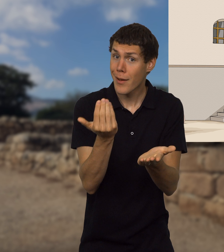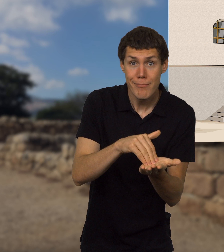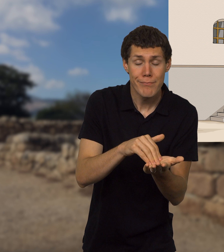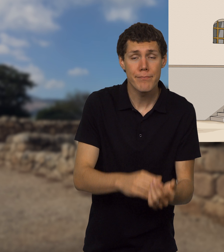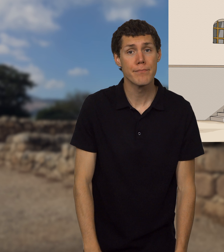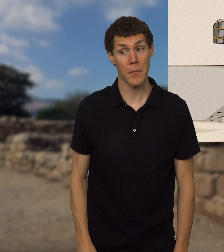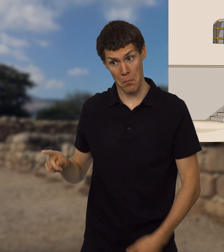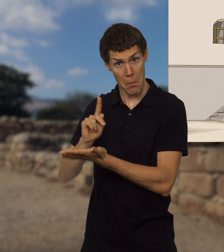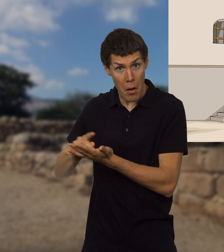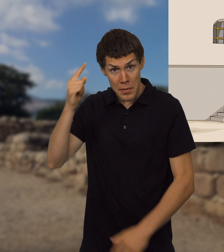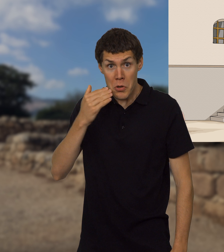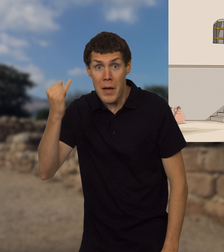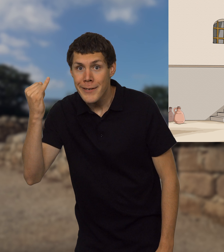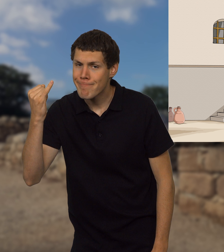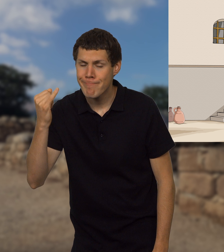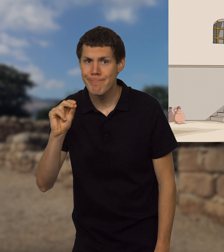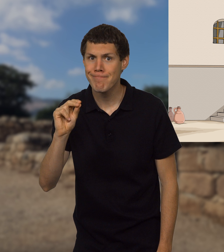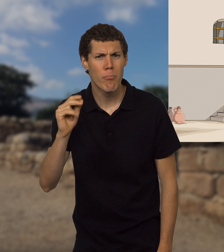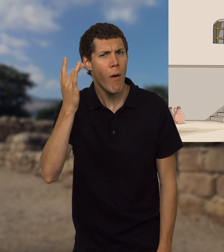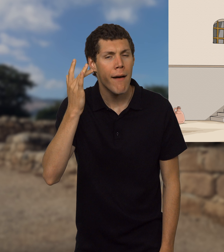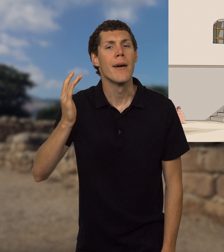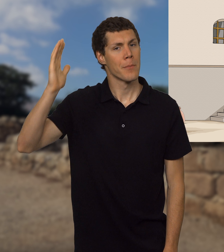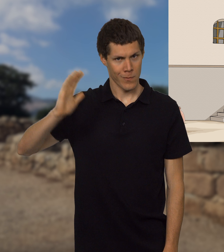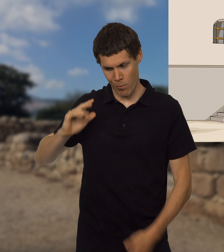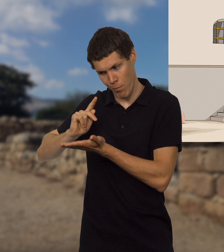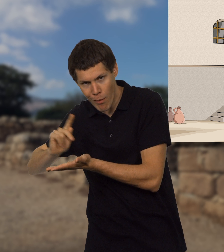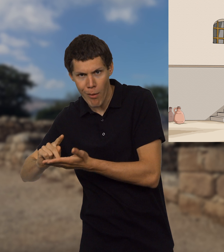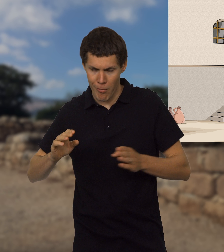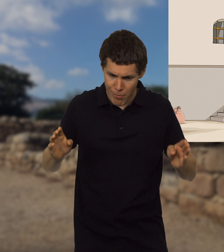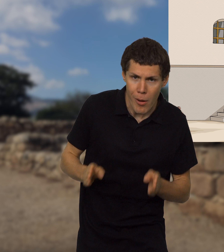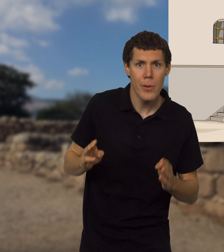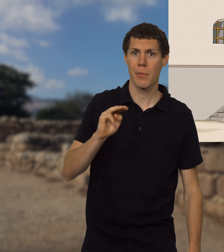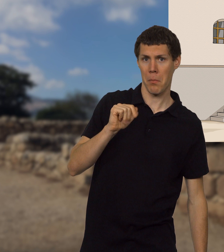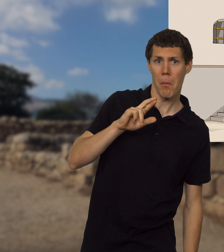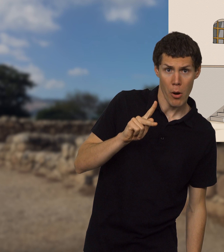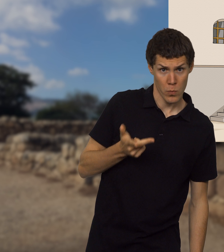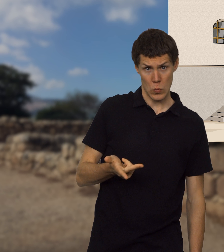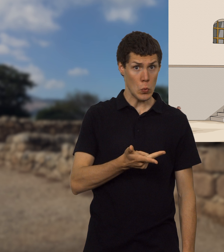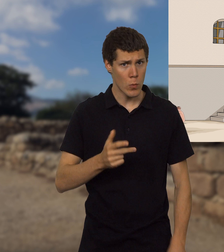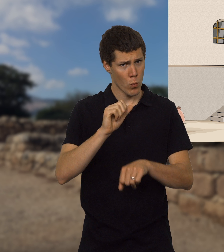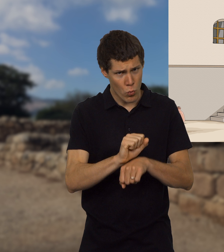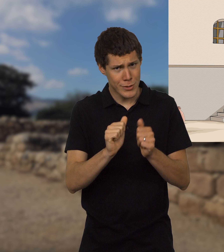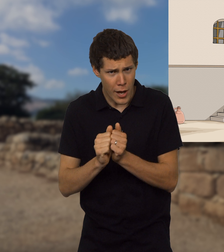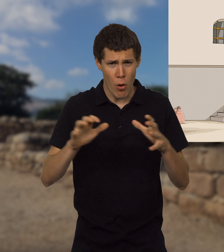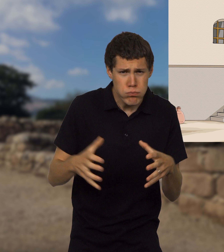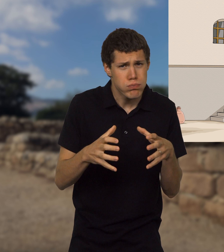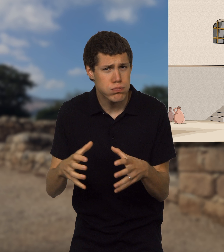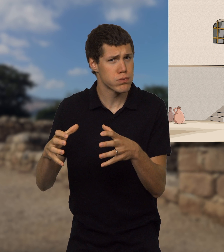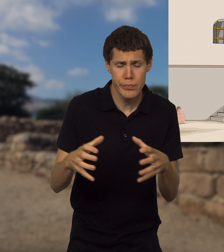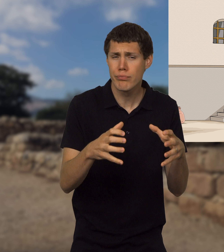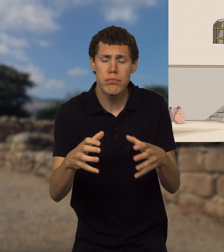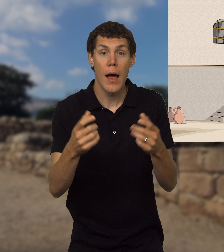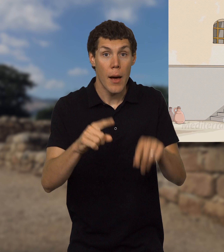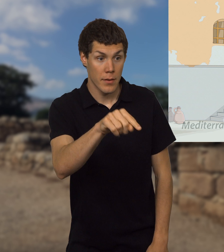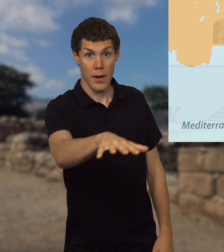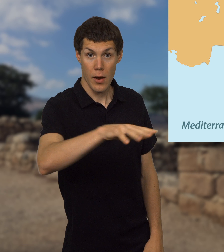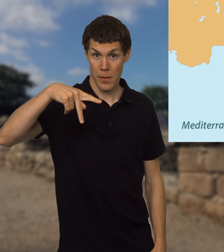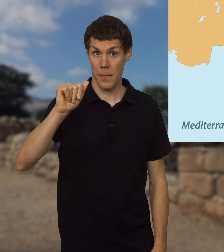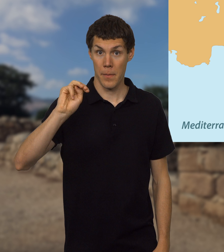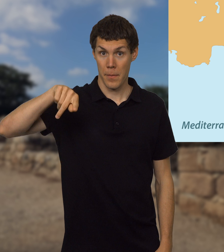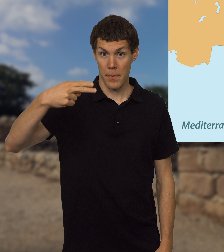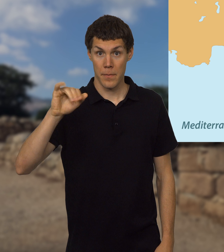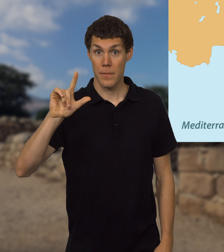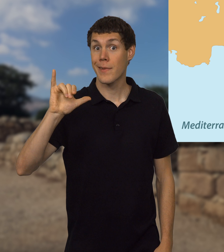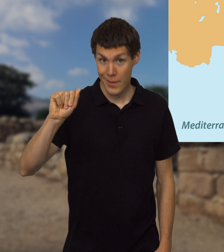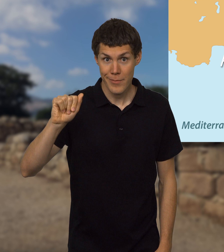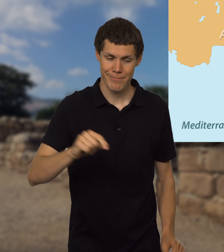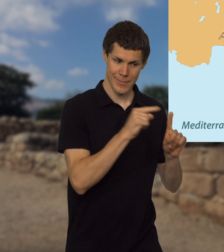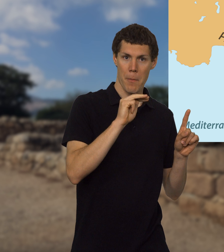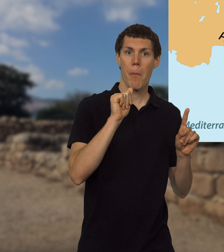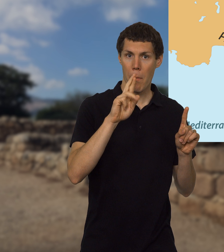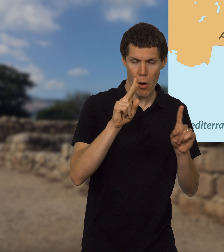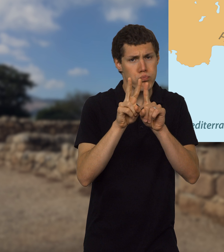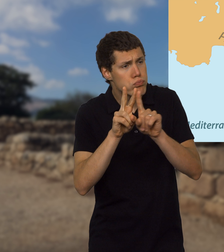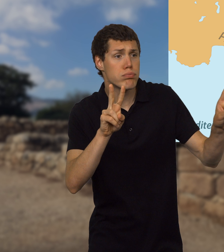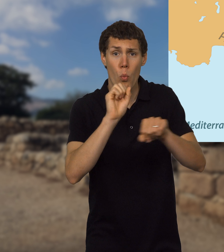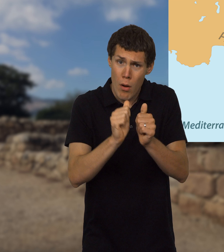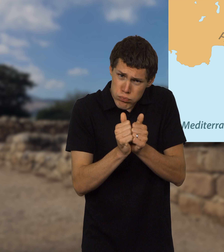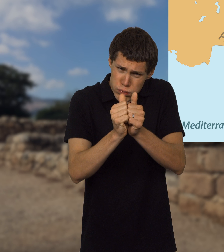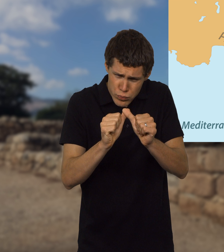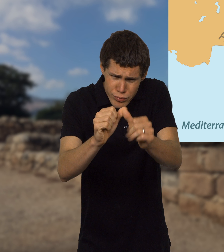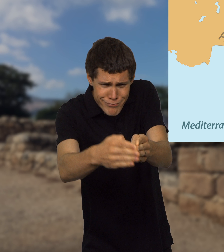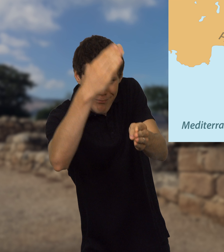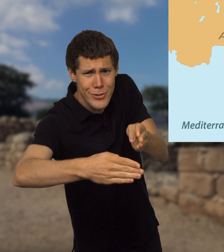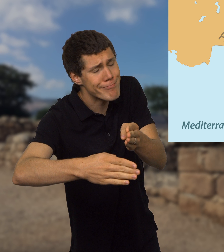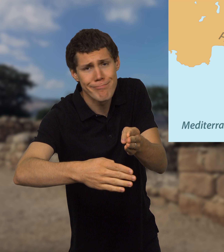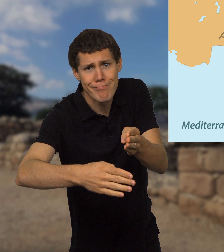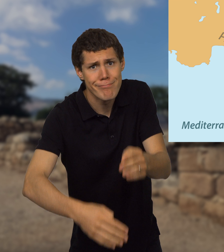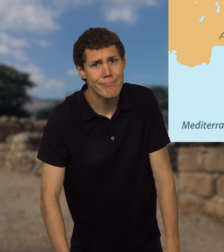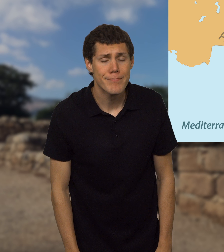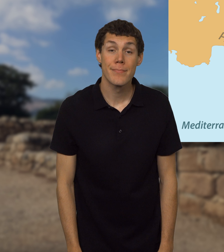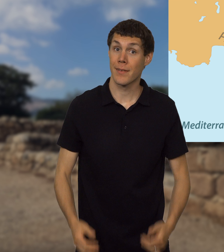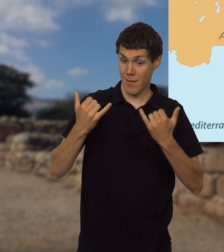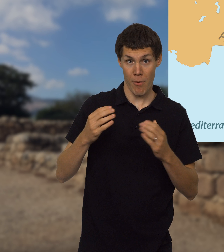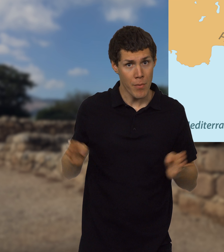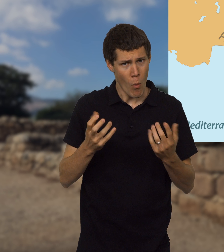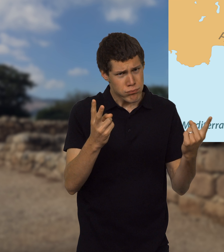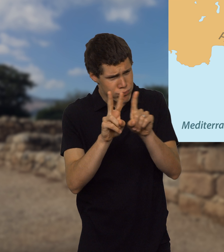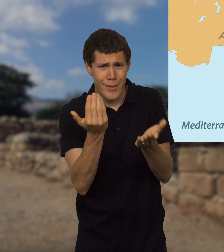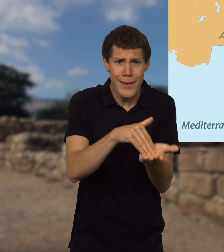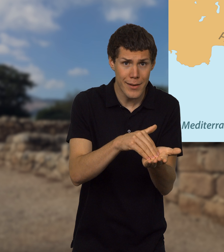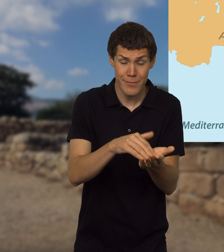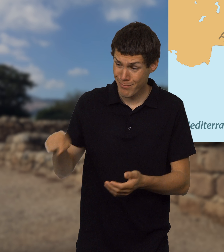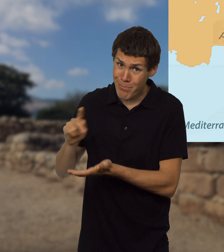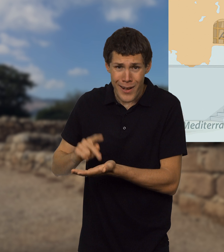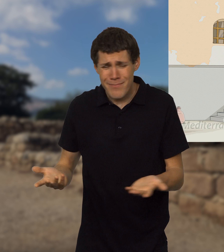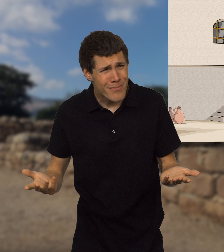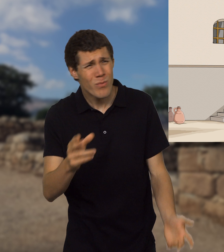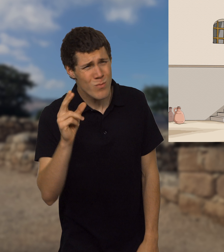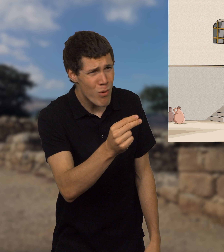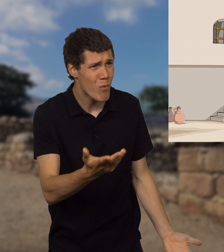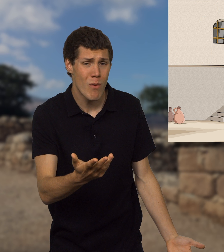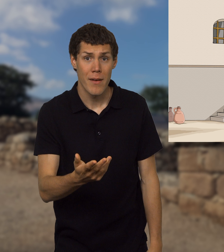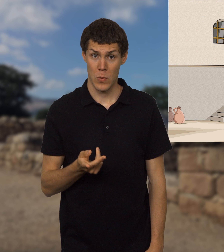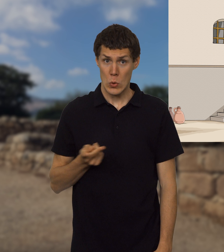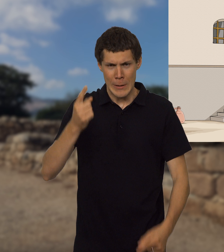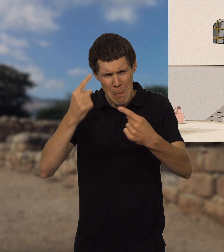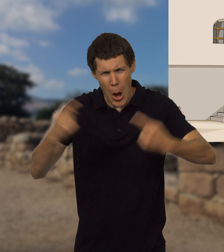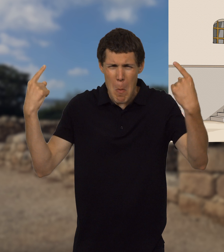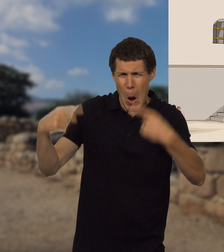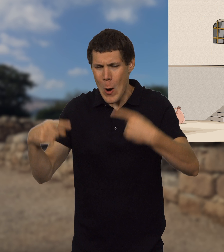But Paul thought it best not to take him, because he had deserted them in Pamphylia and had not accompanied them in the work.